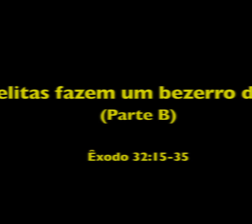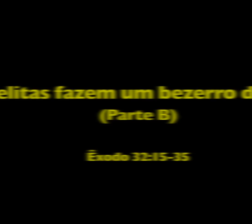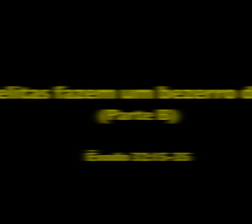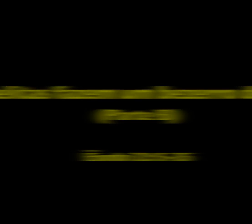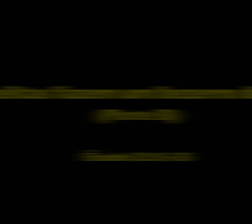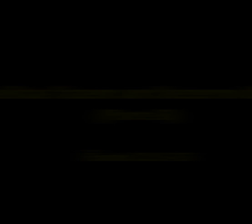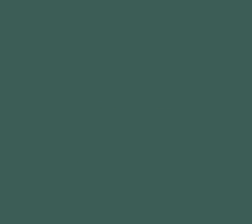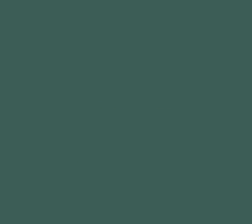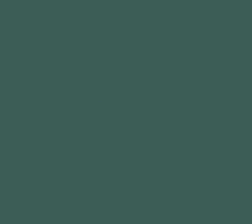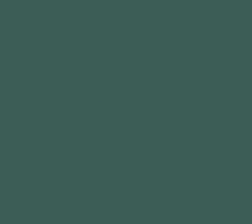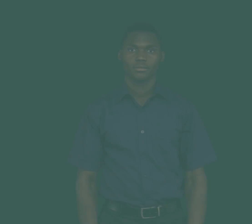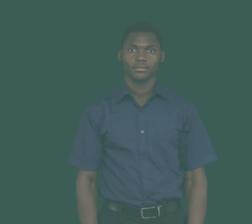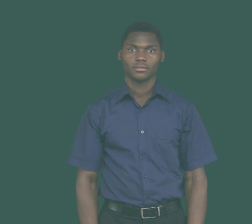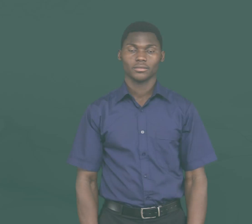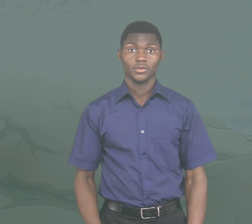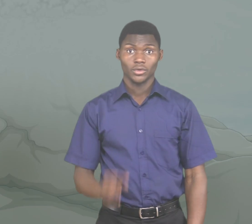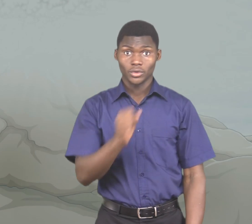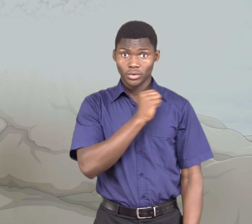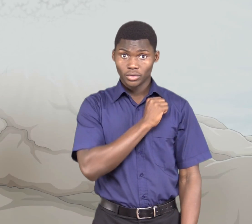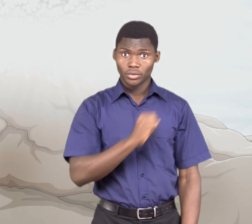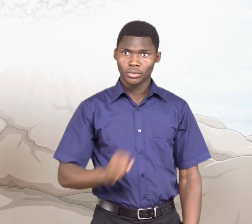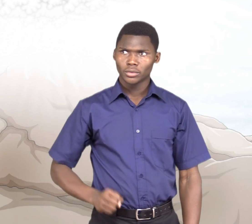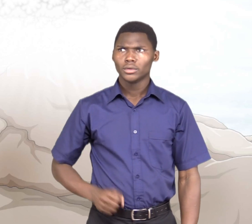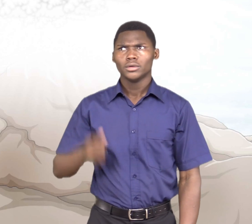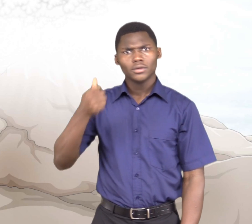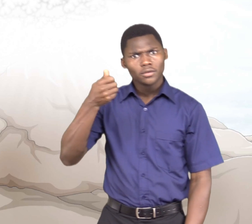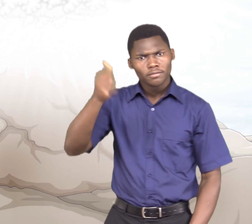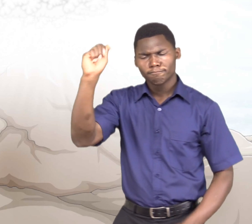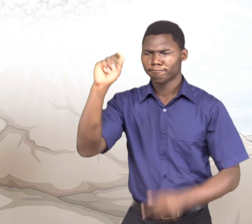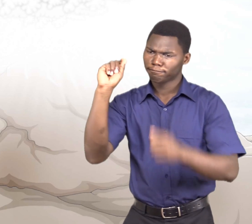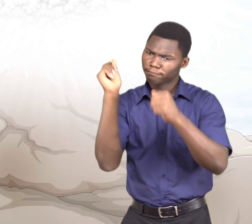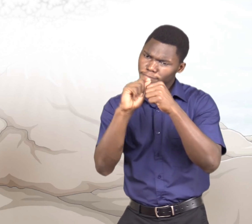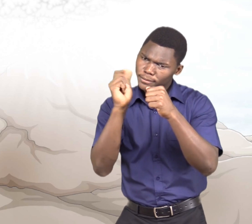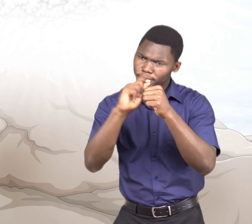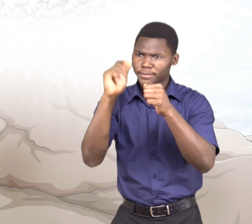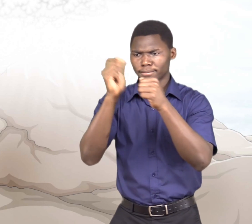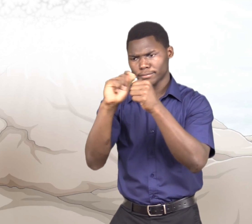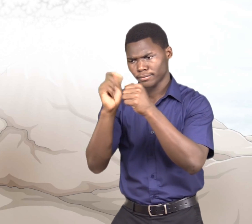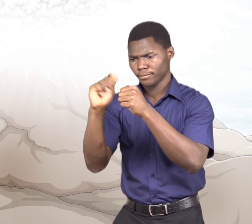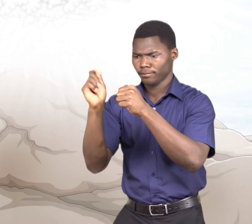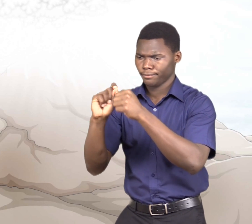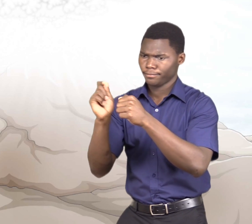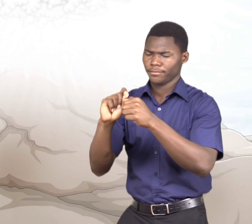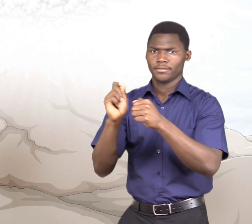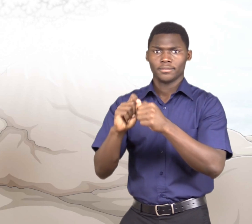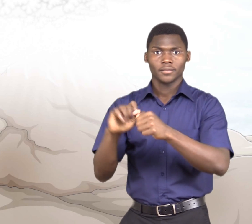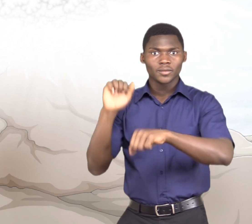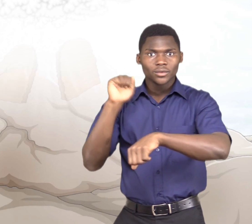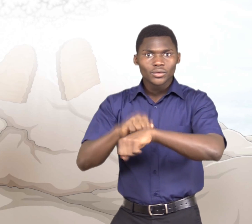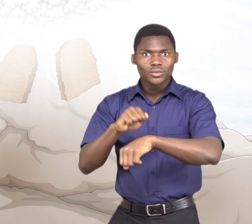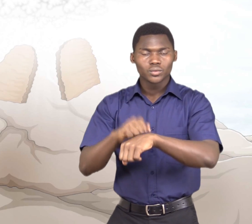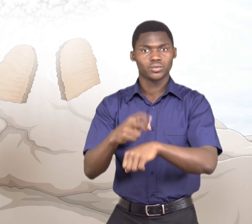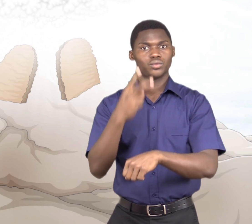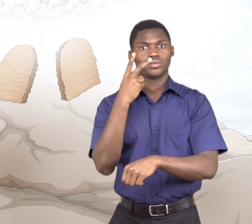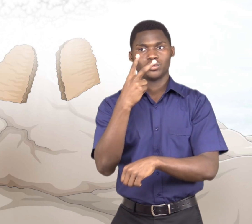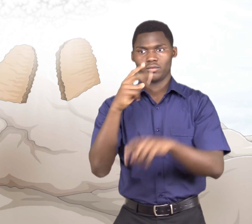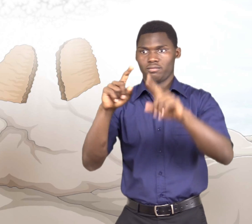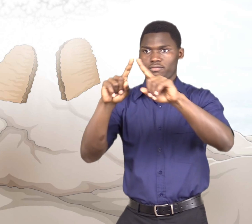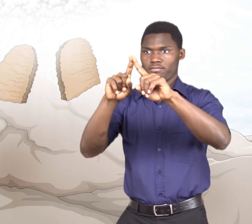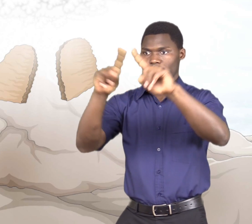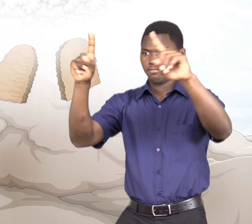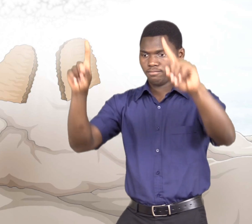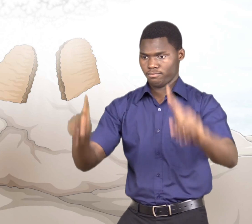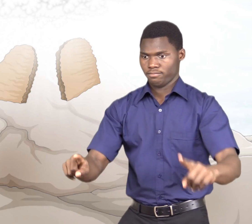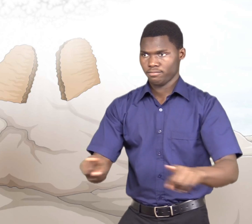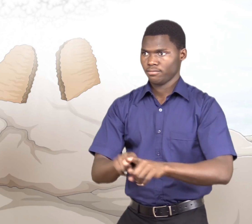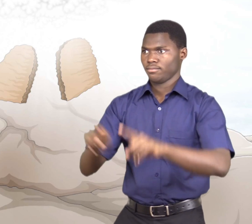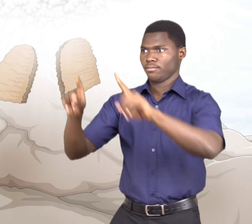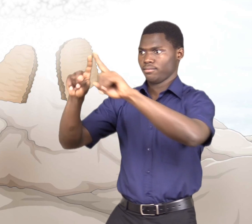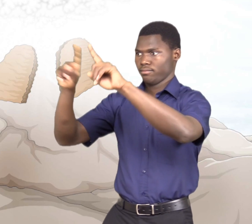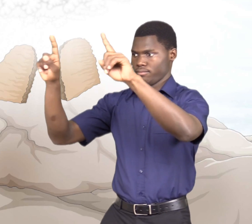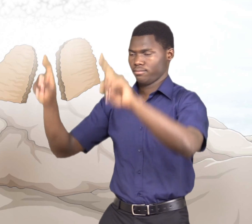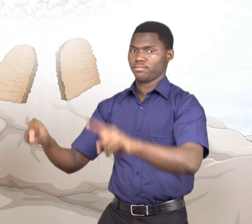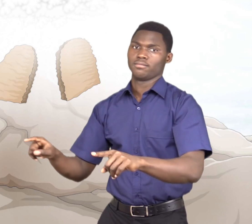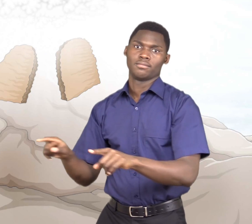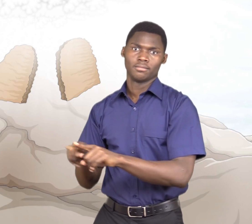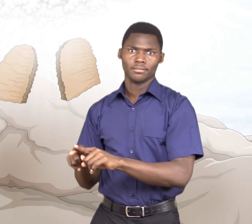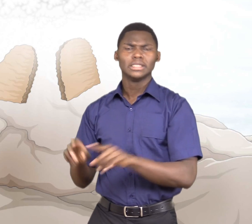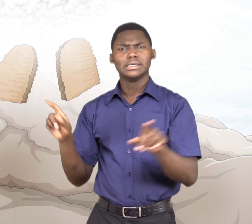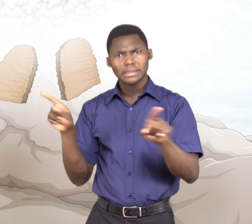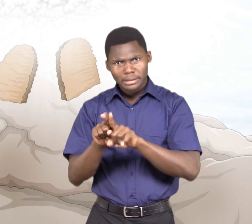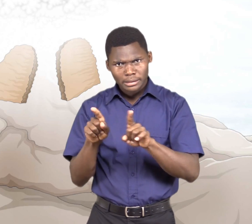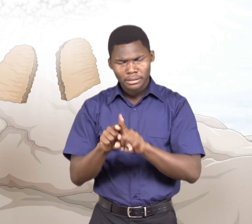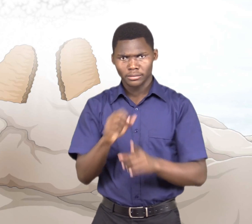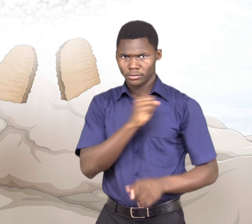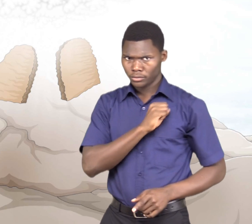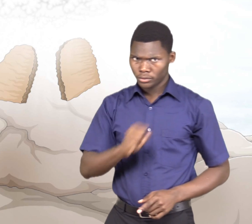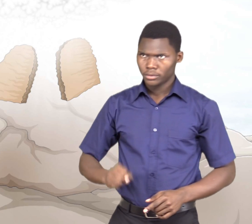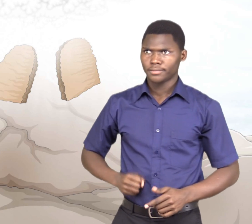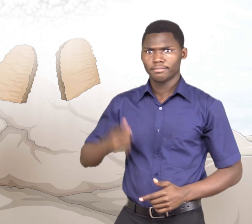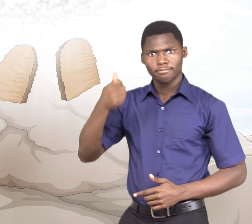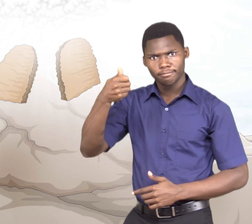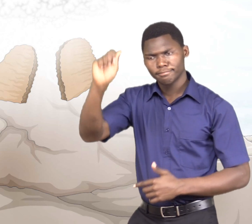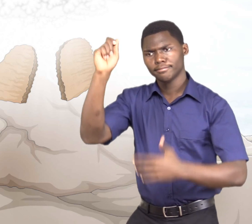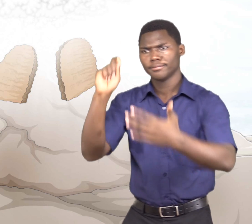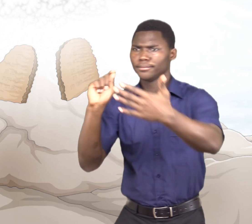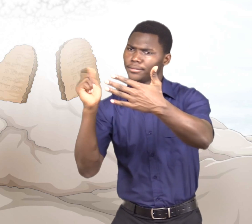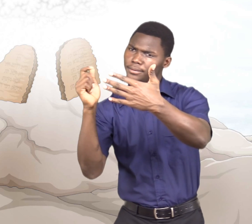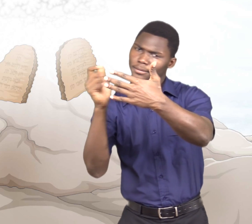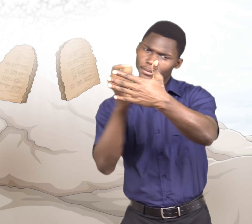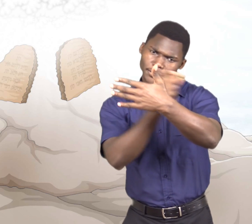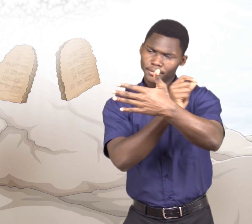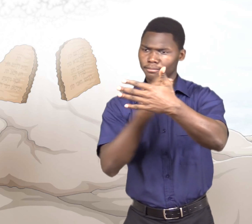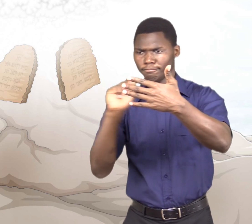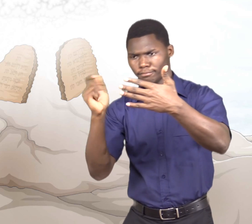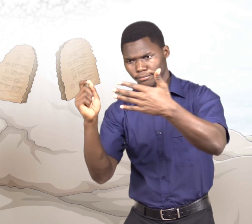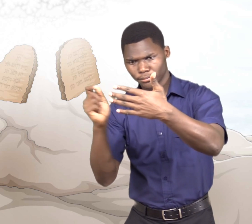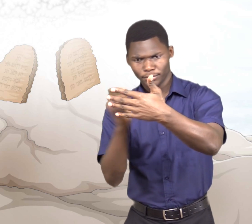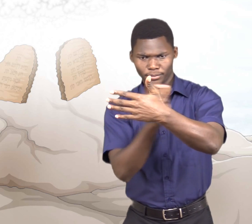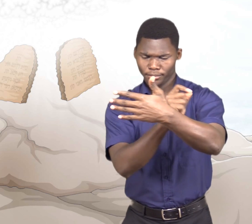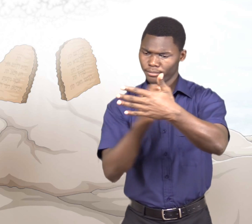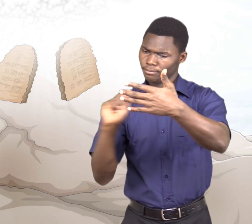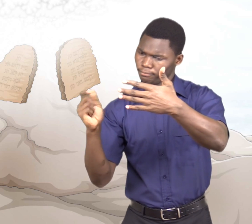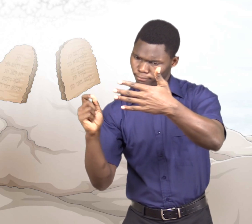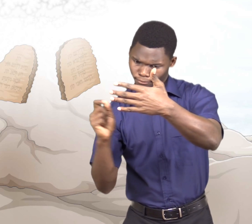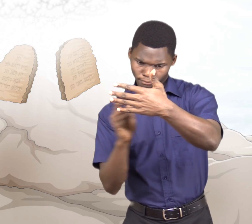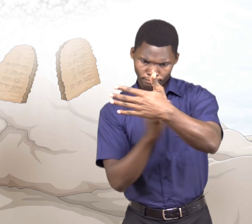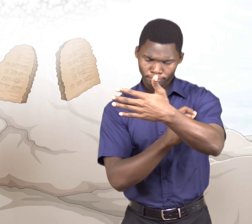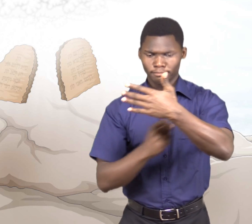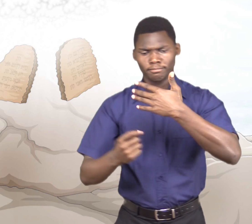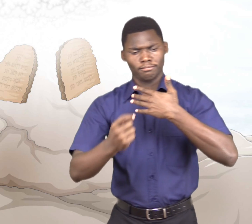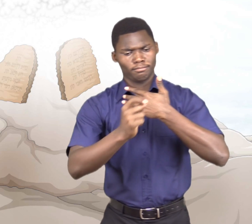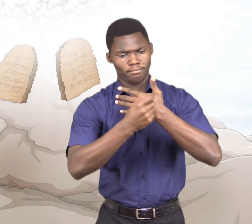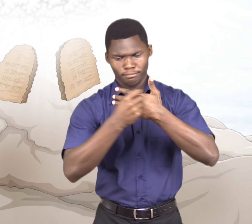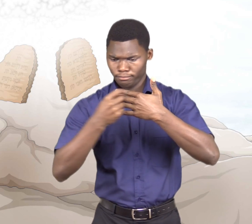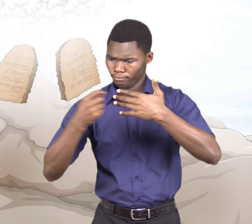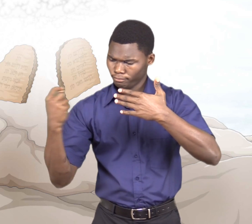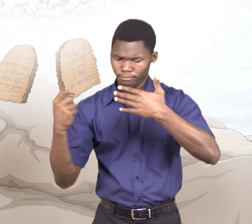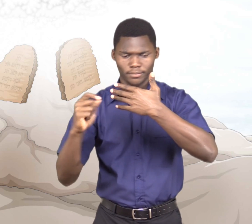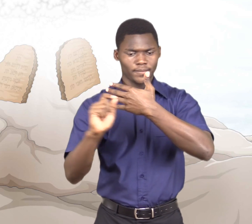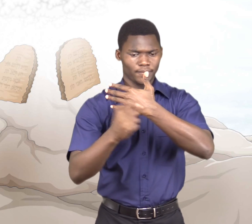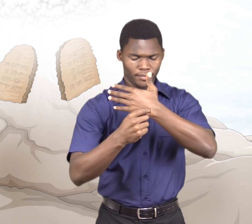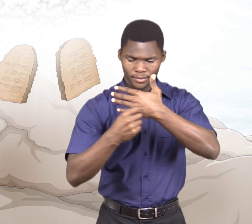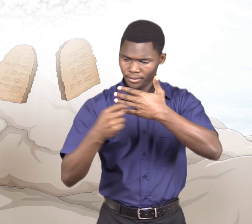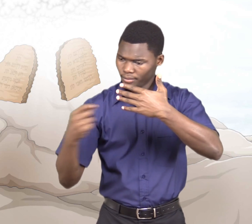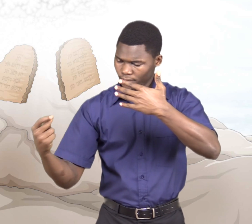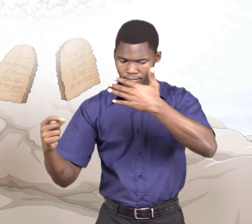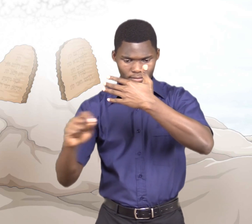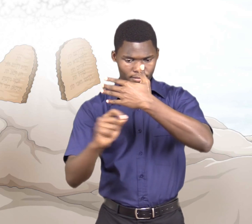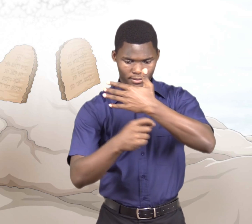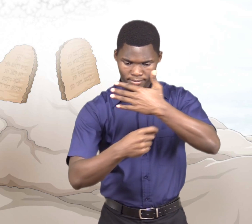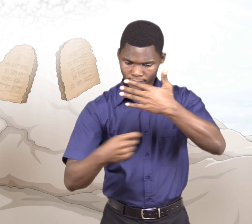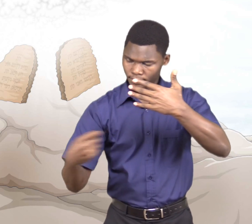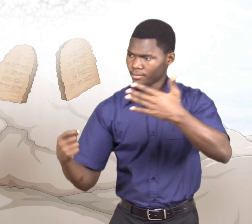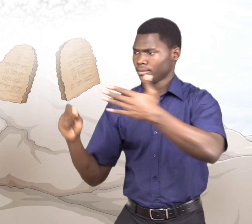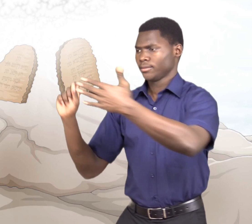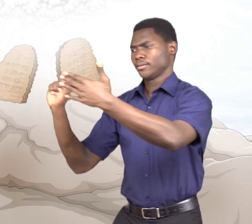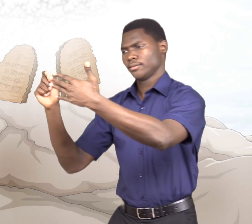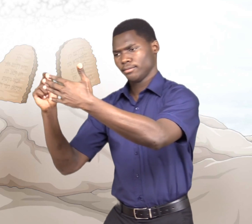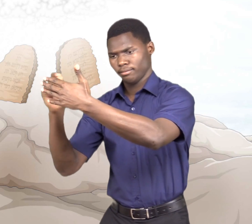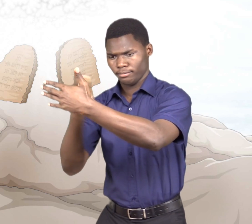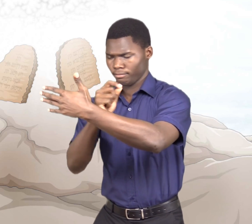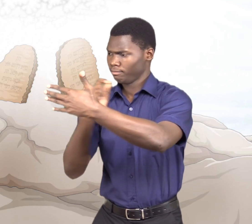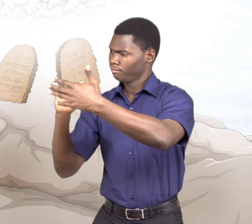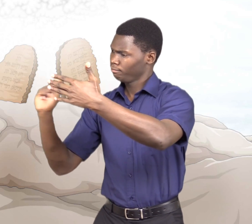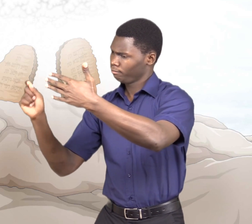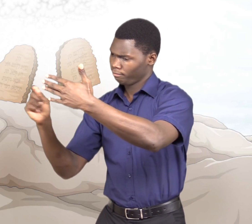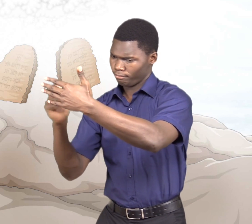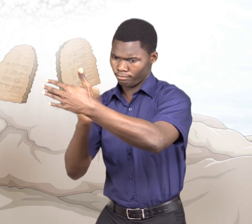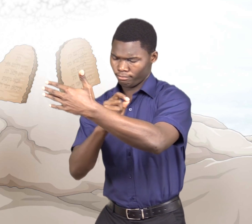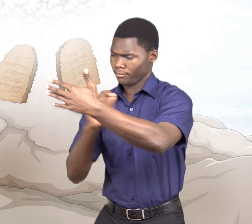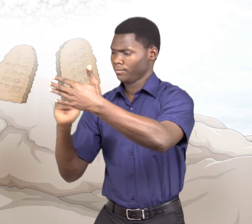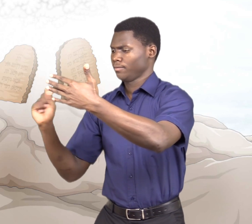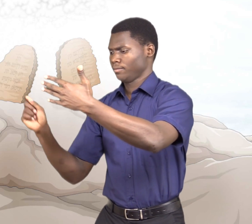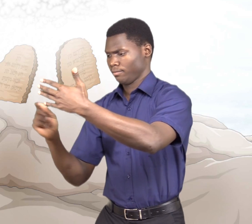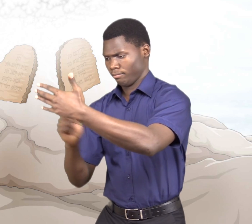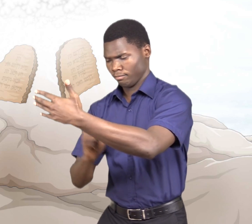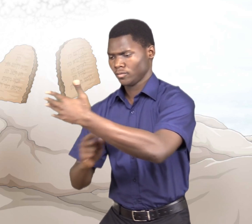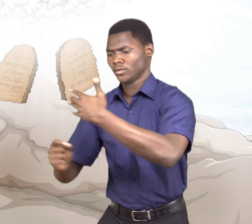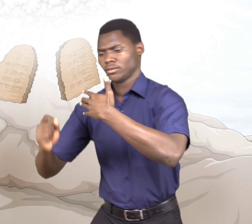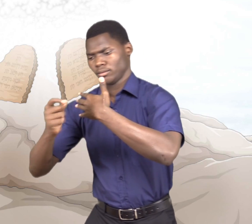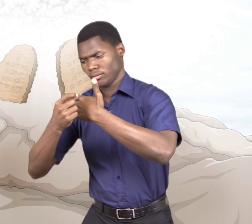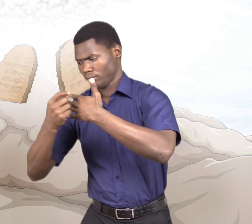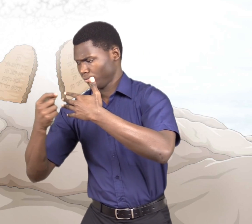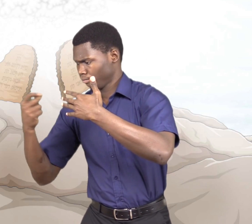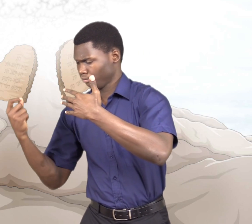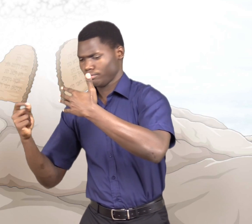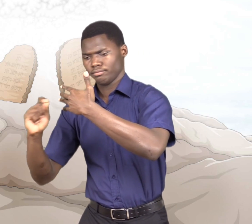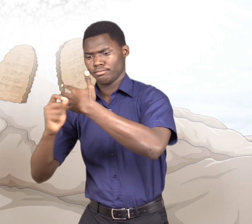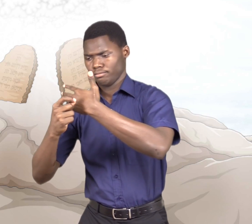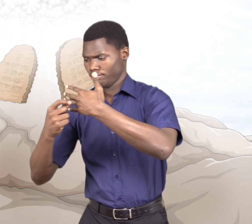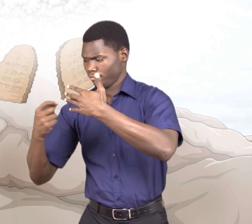Then Moses turned and went down the mountain with the two tablets of the Testimony in his hands.